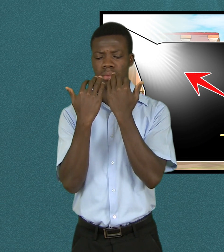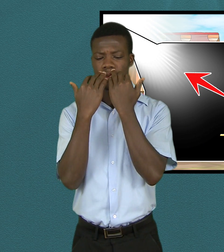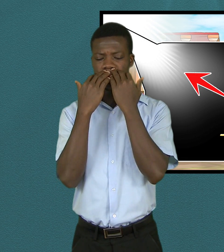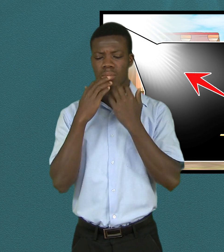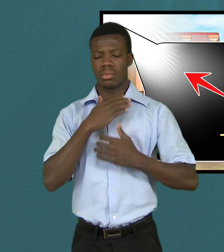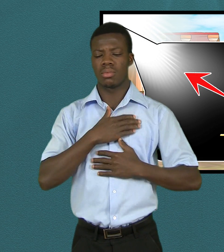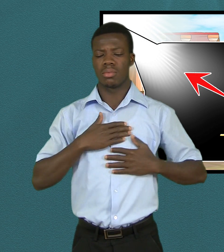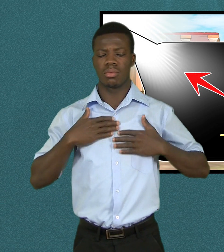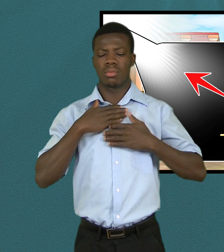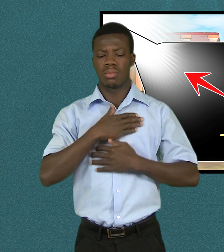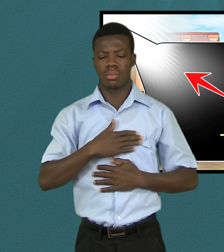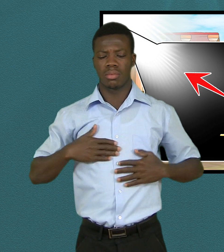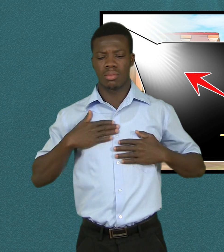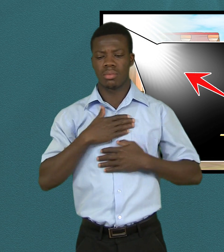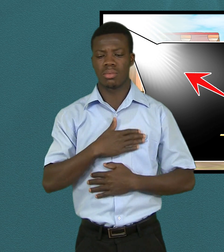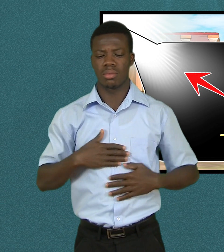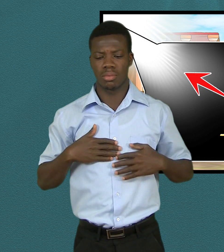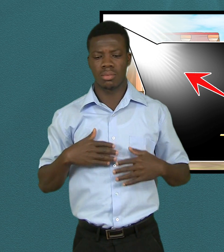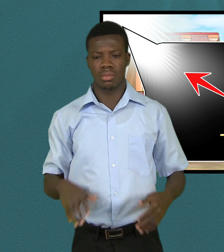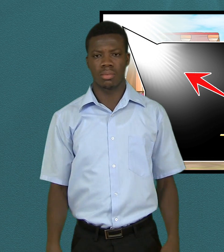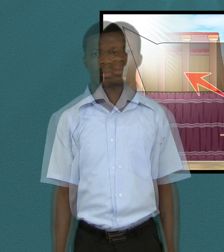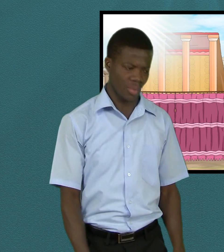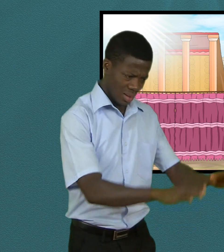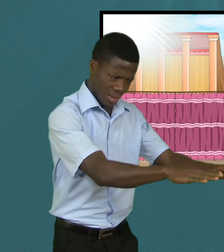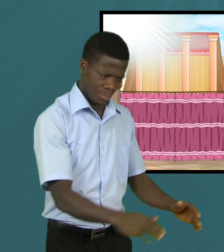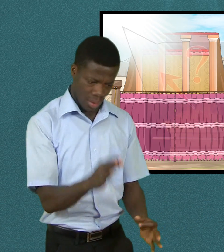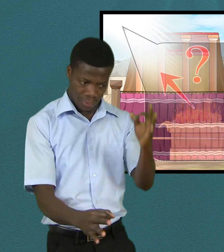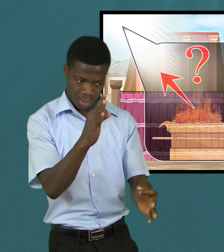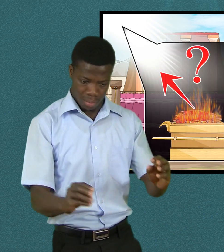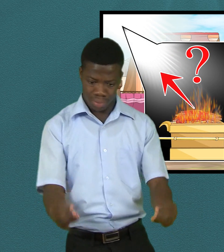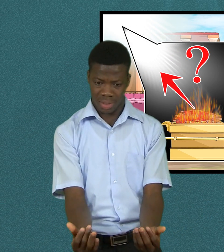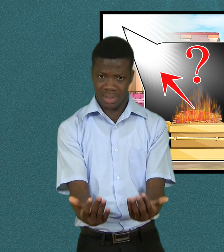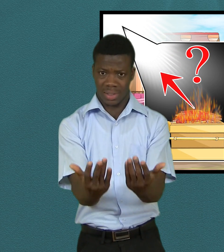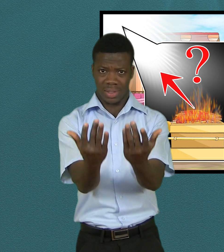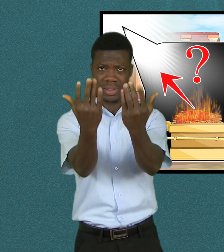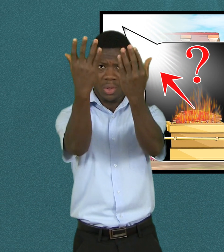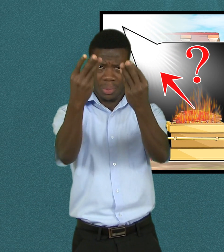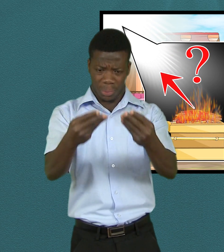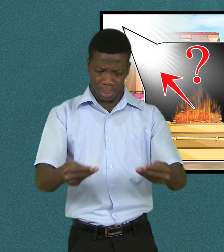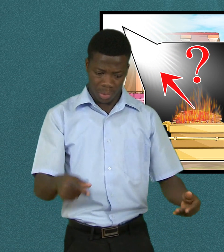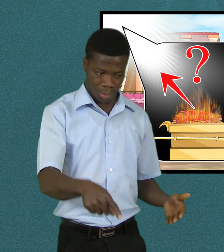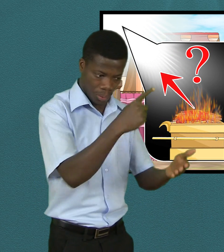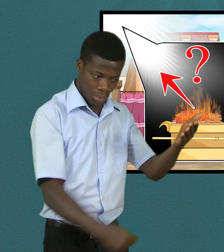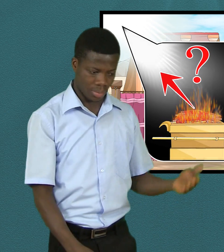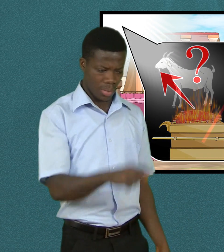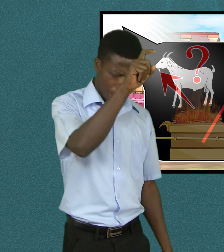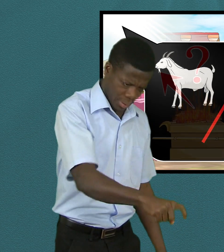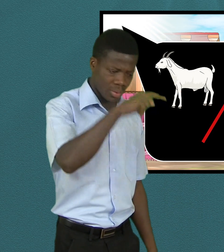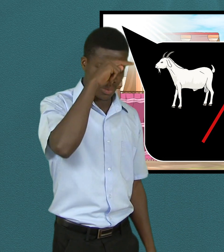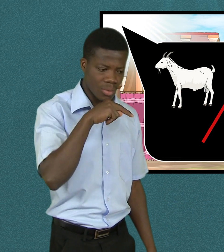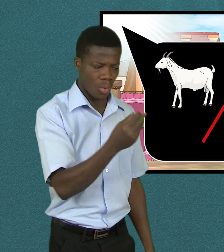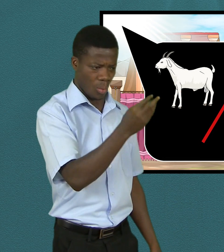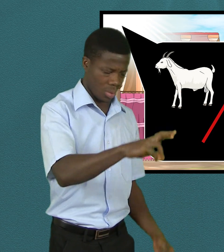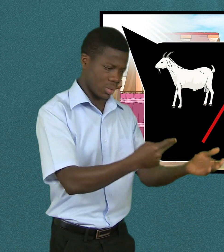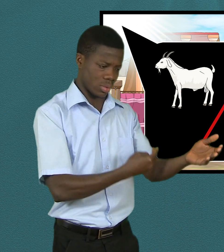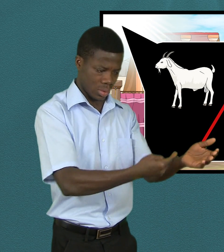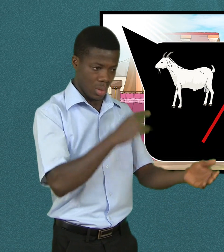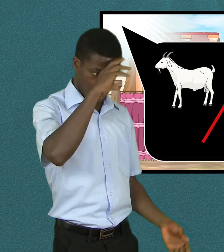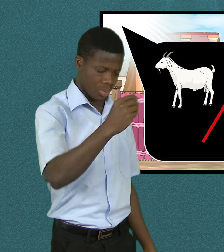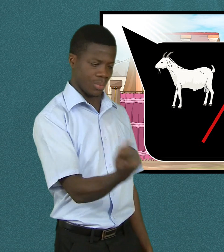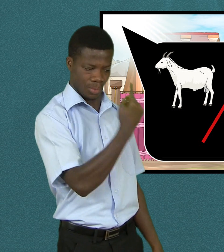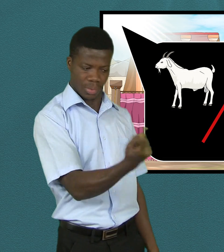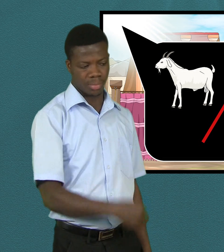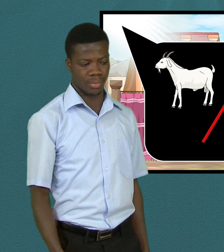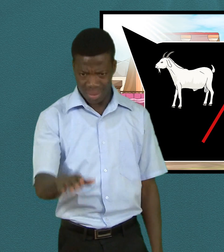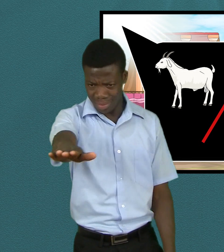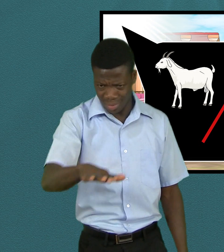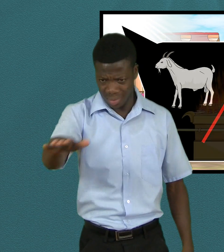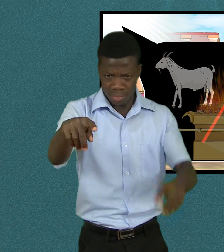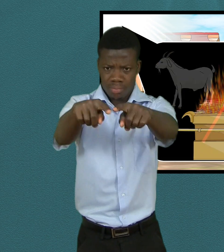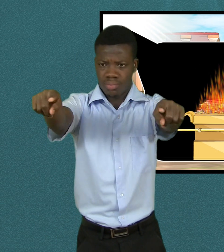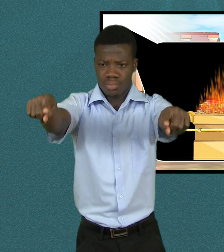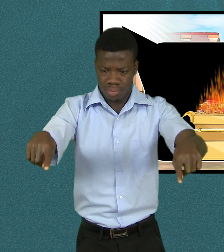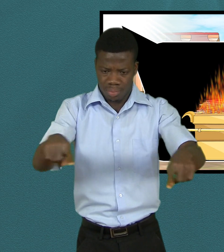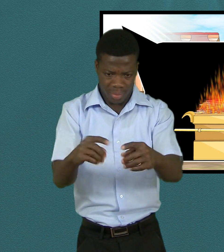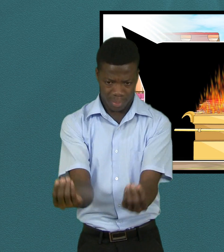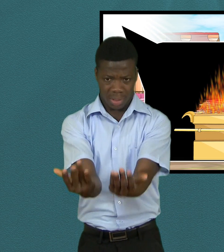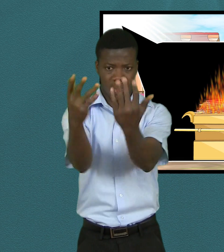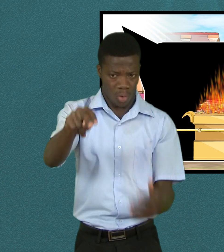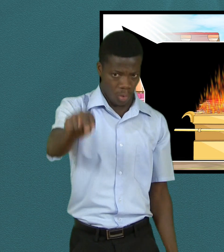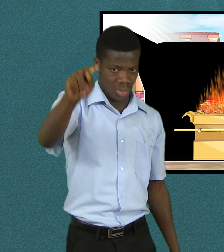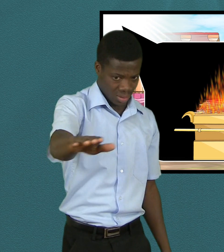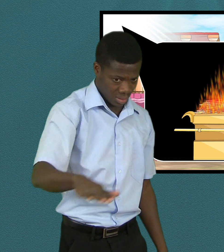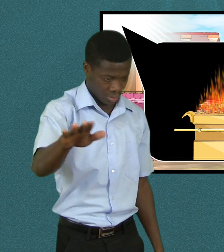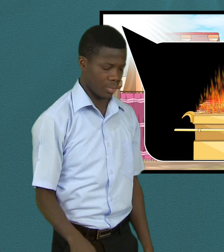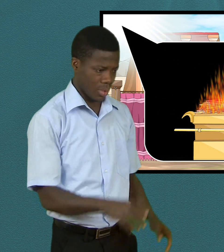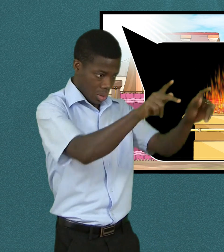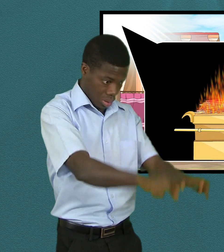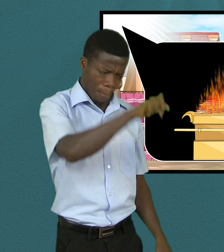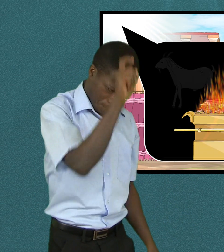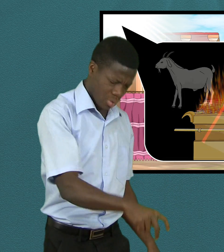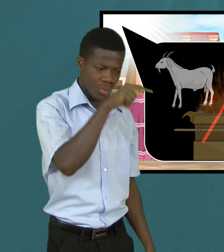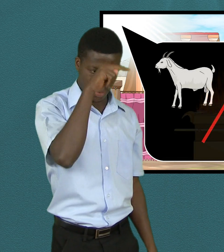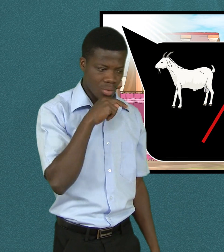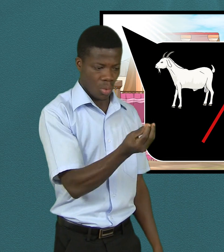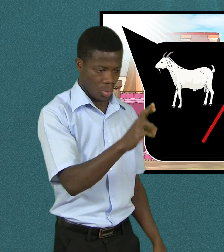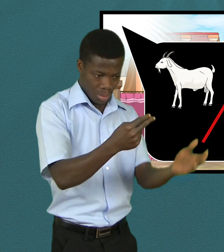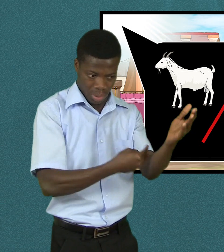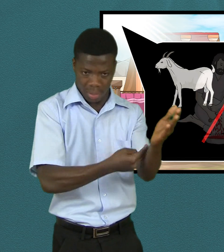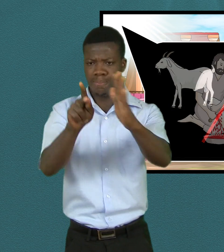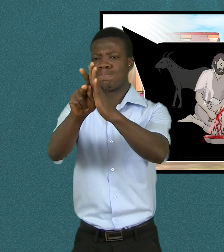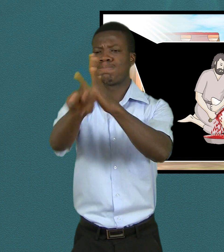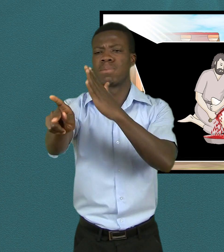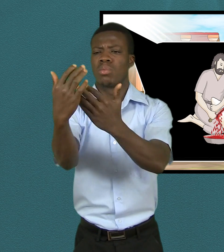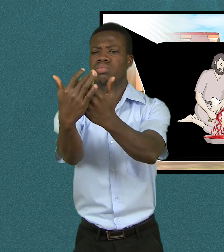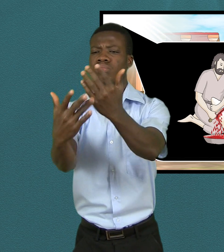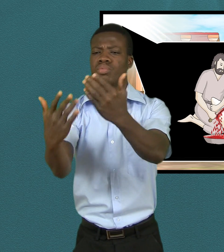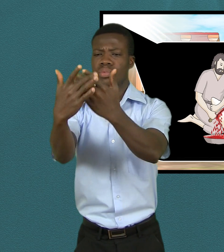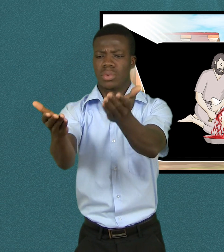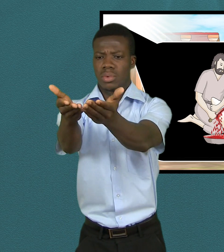If, however, one’s offering is a burnt offering from the flock—from the sheep or goats—he is to present an unblemished male.